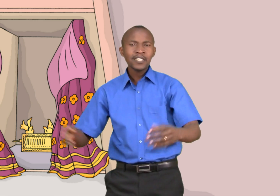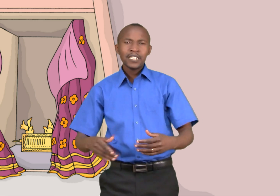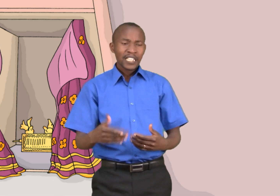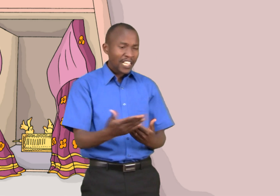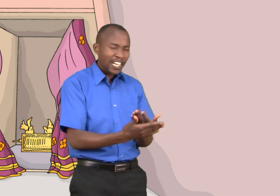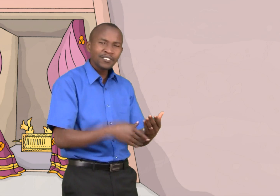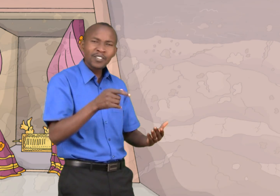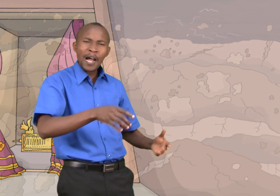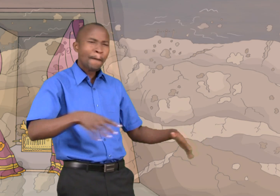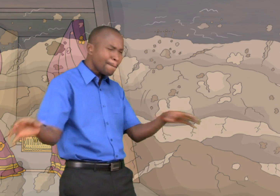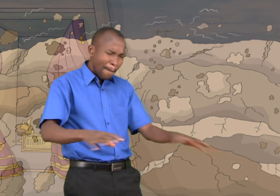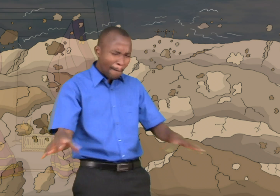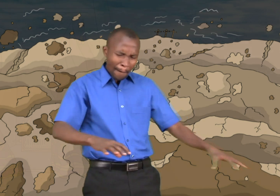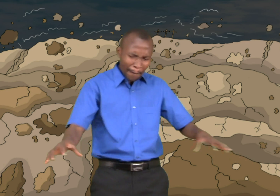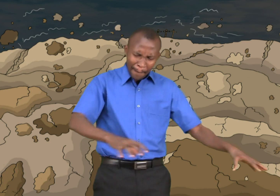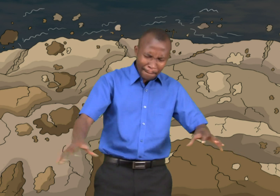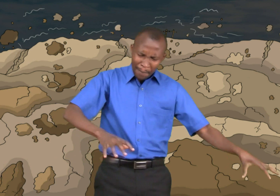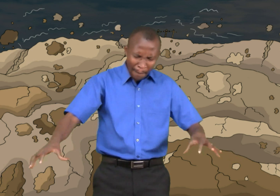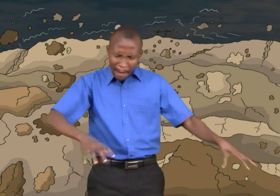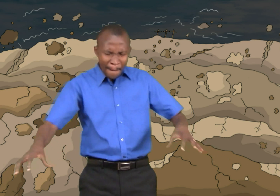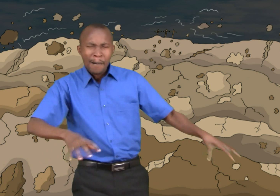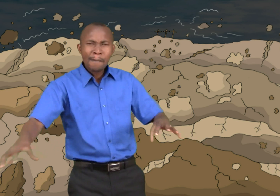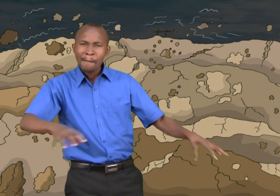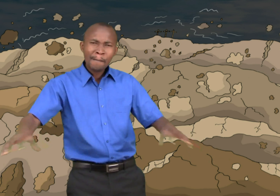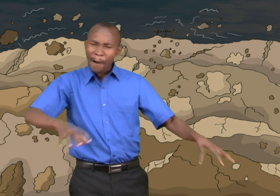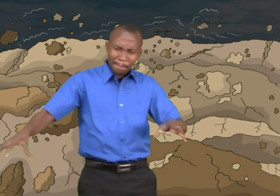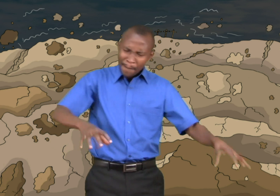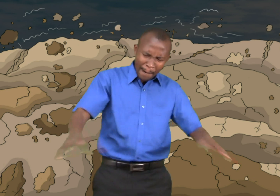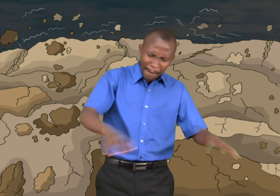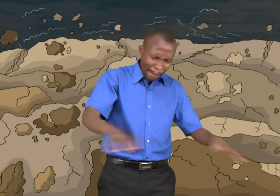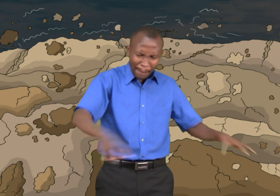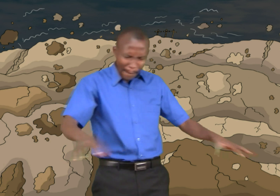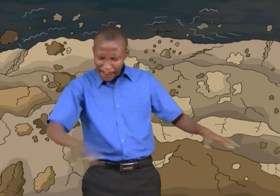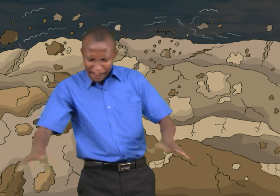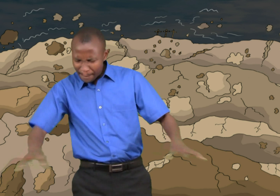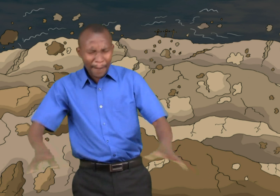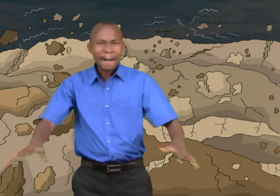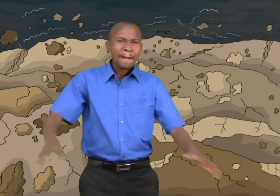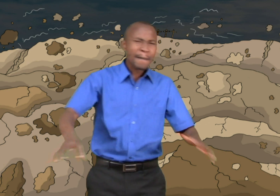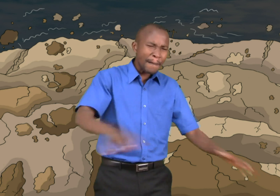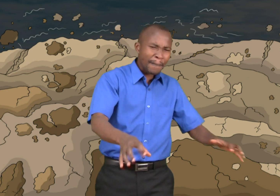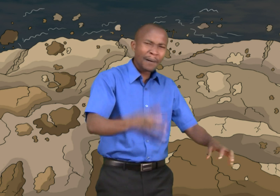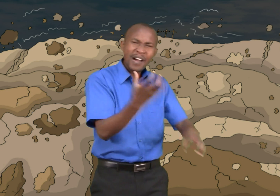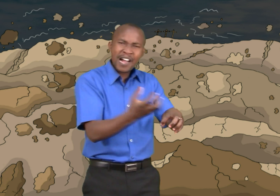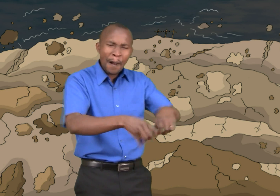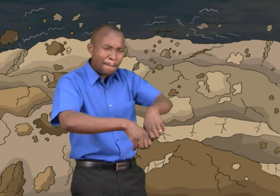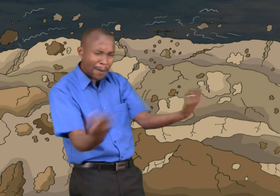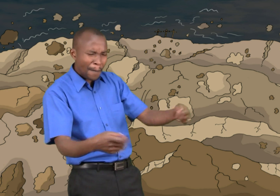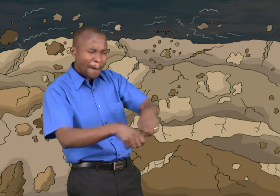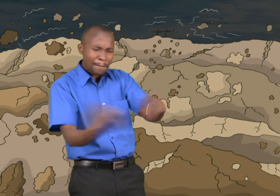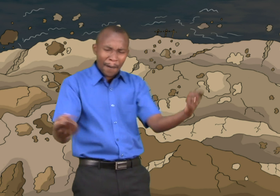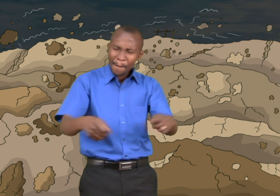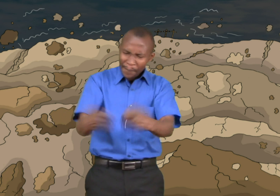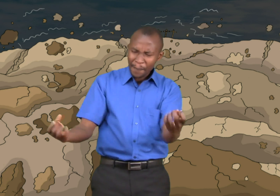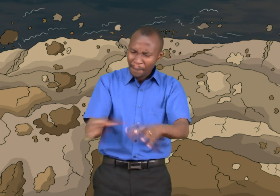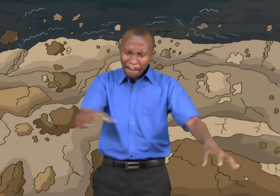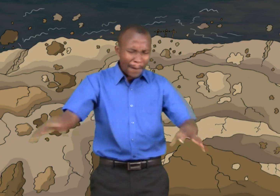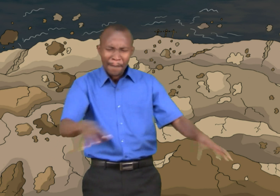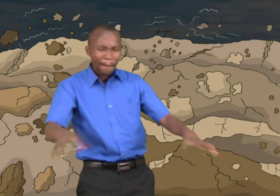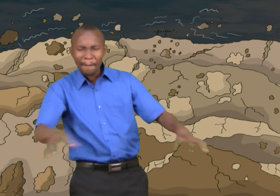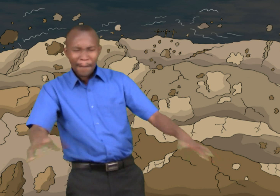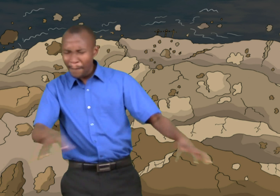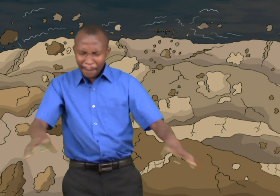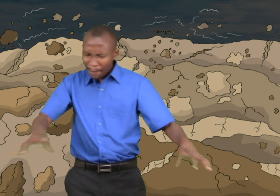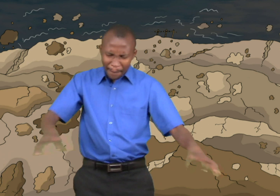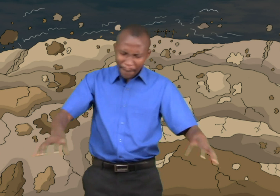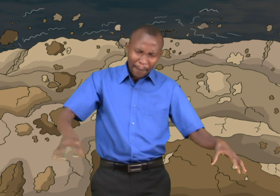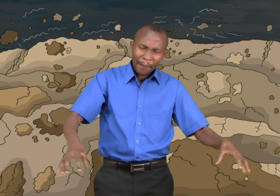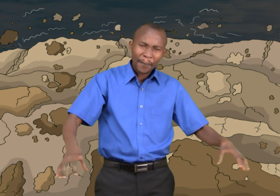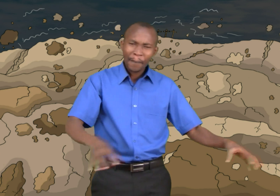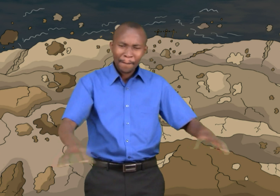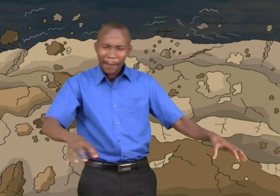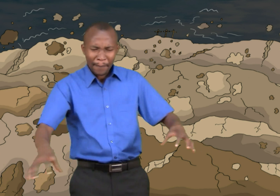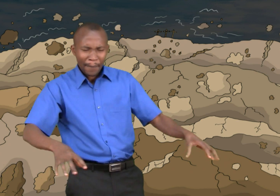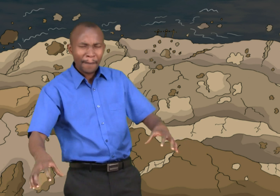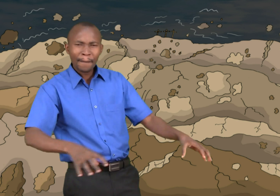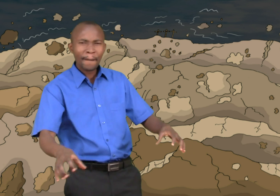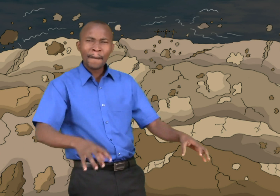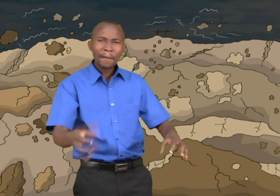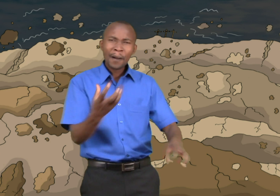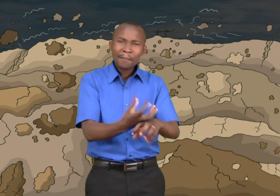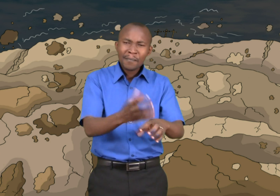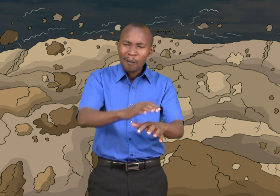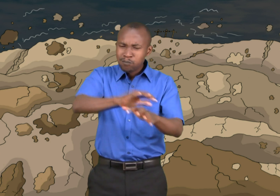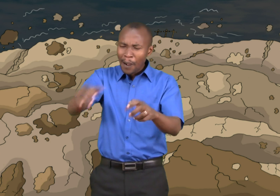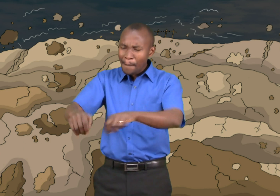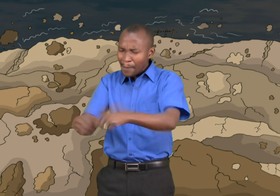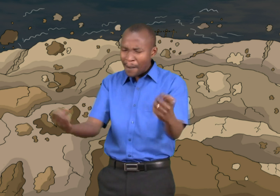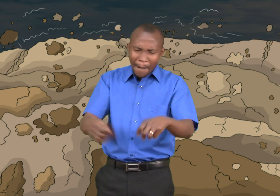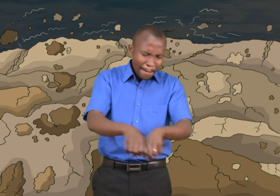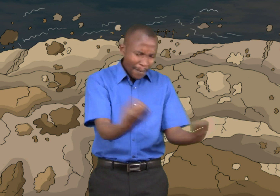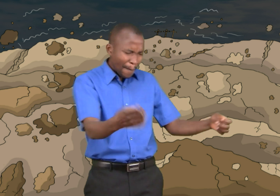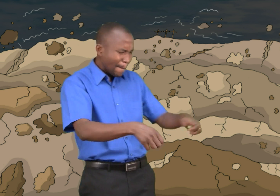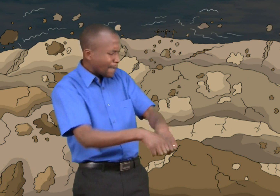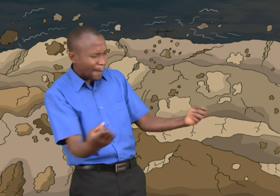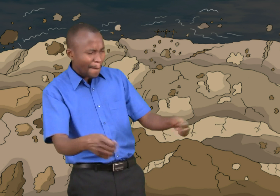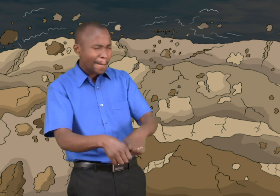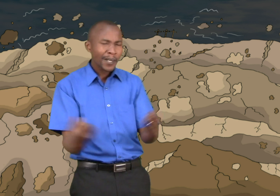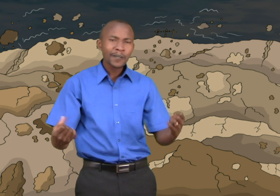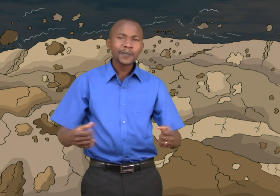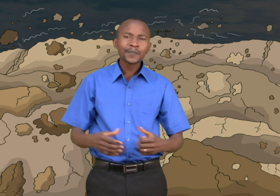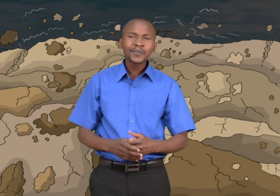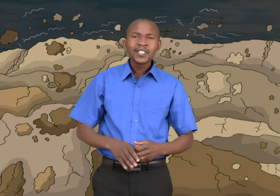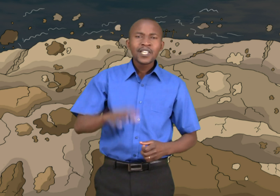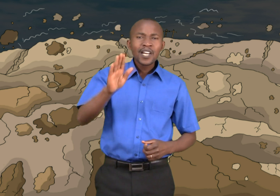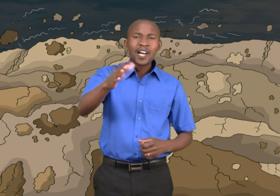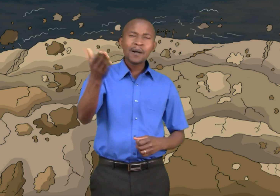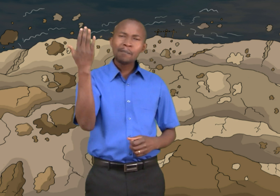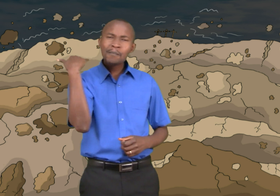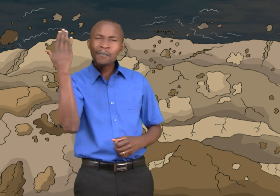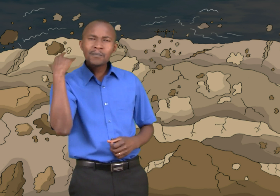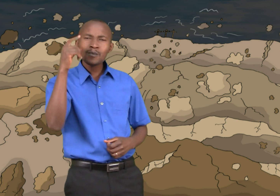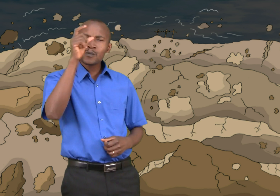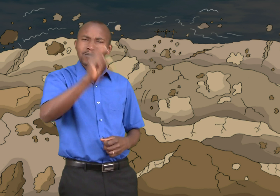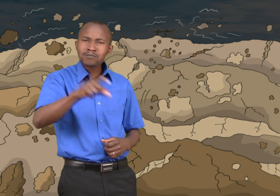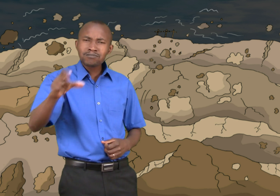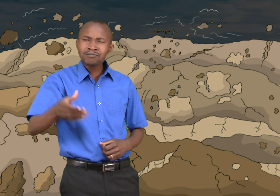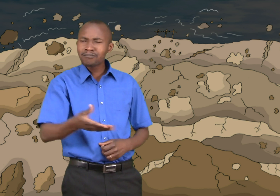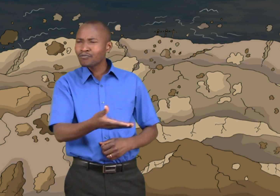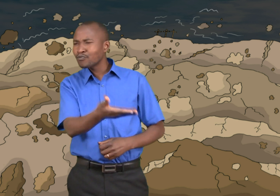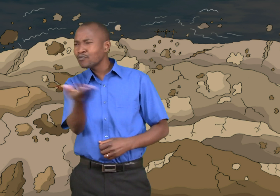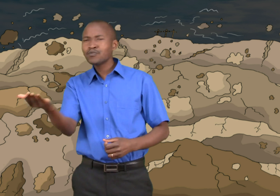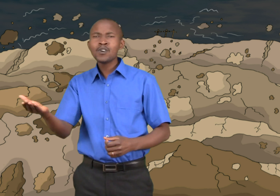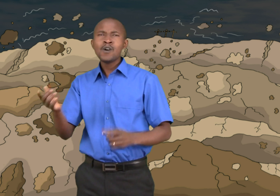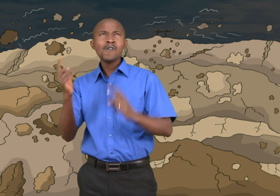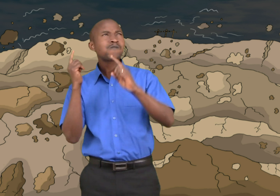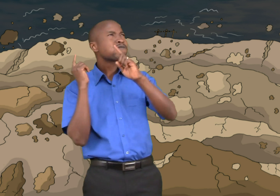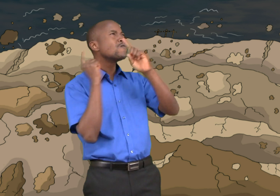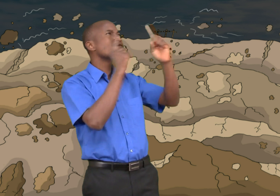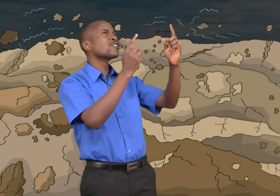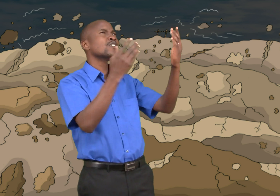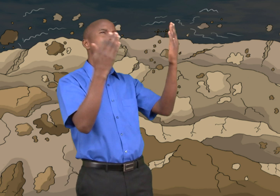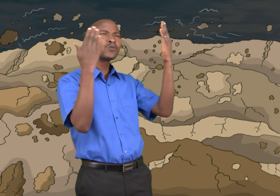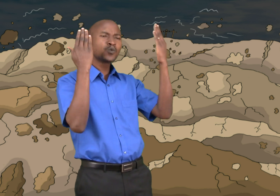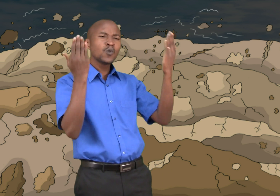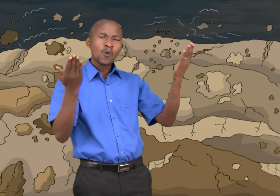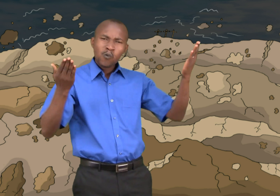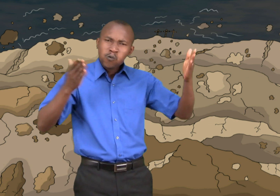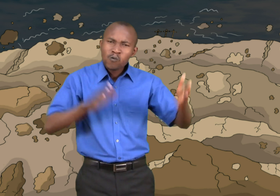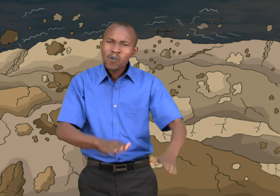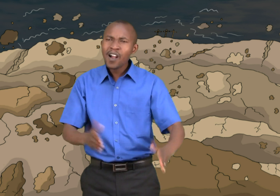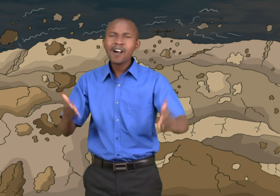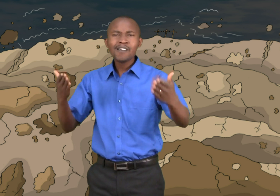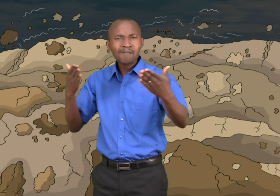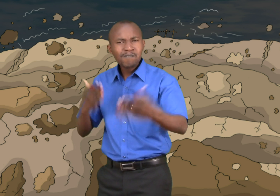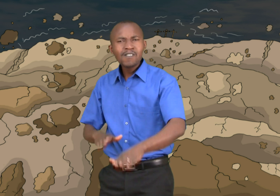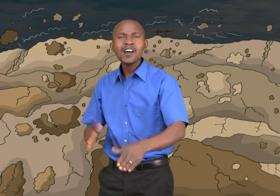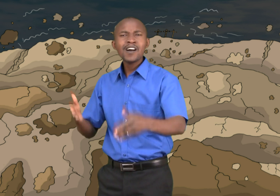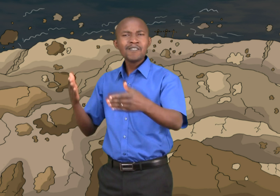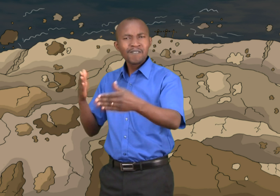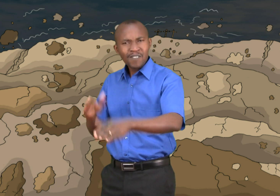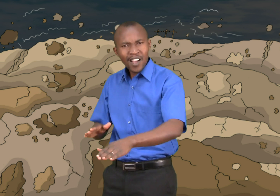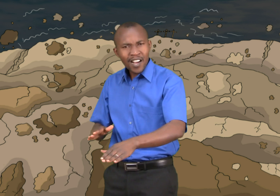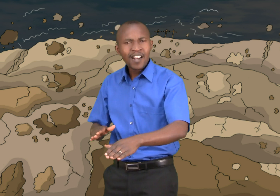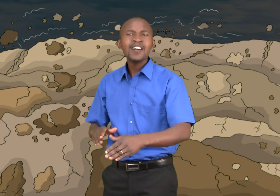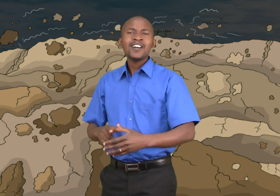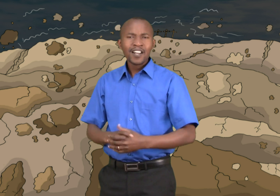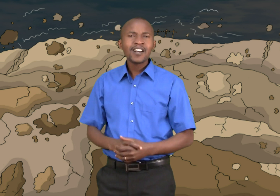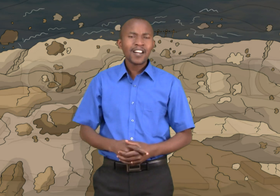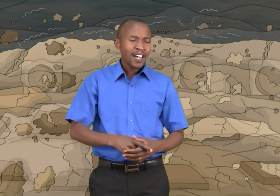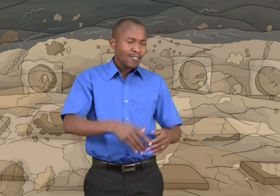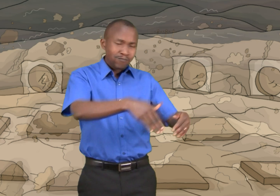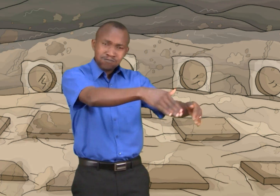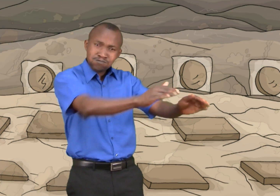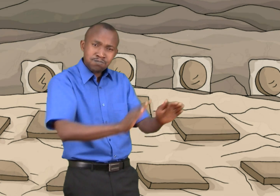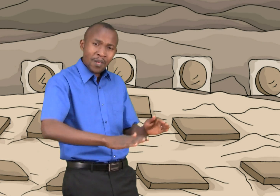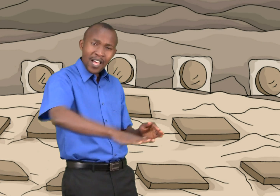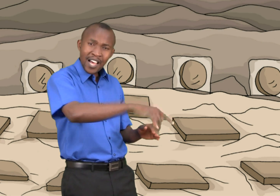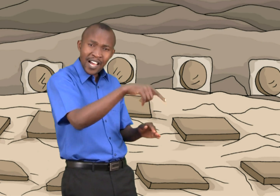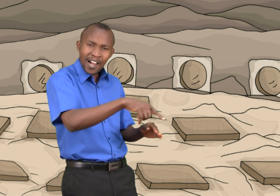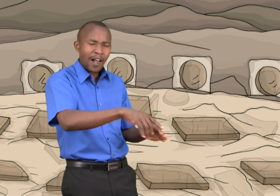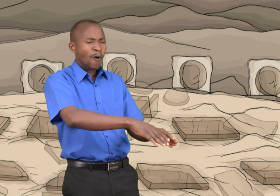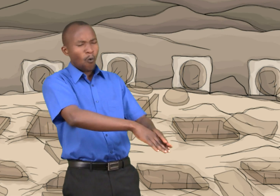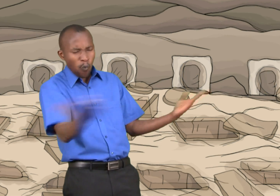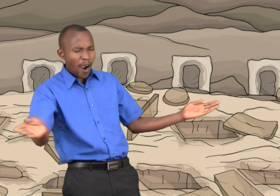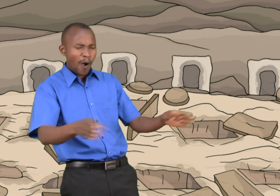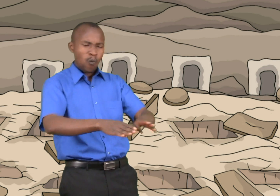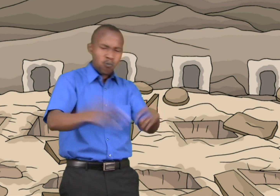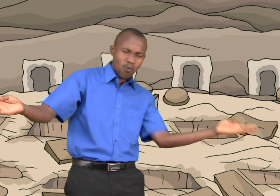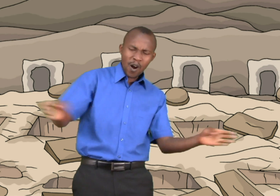The earth quaked and the rocks were split.